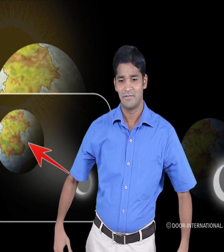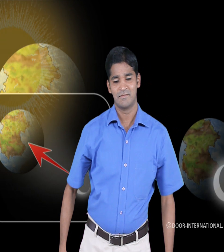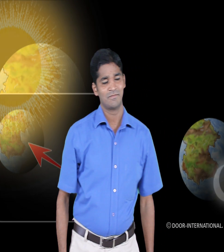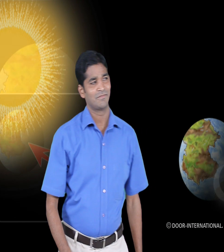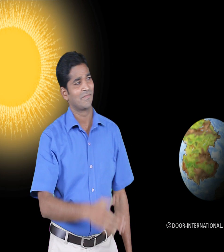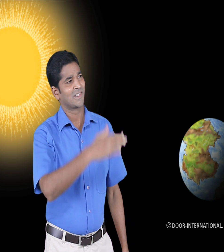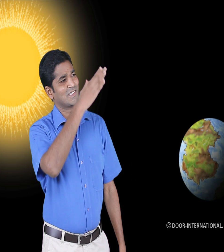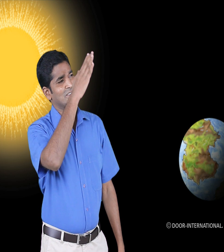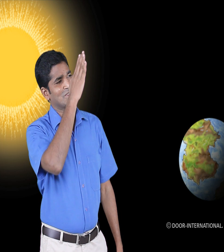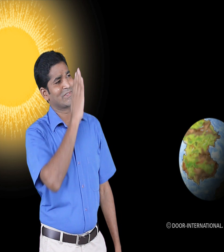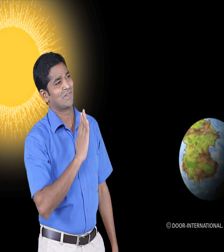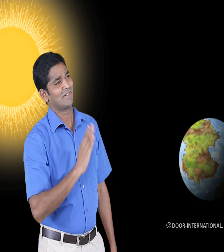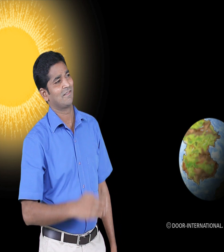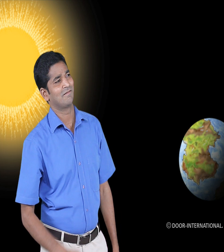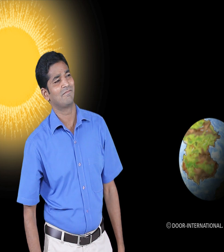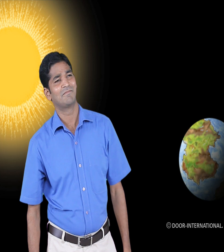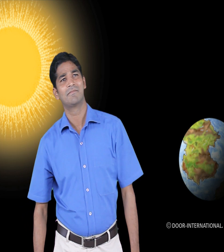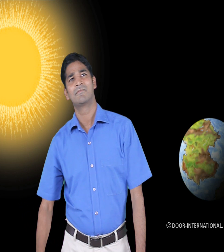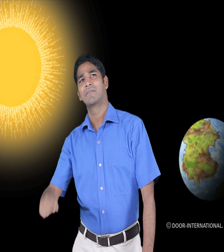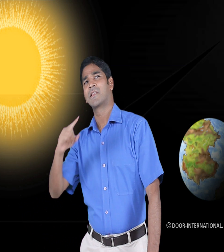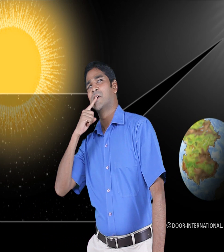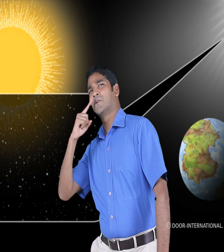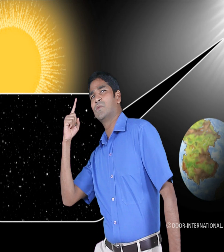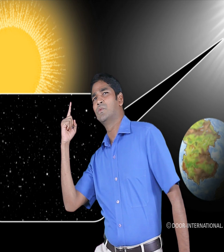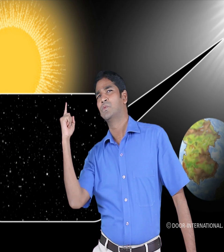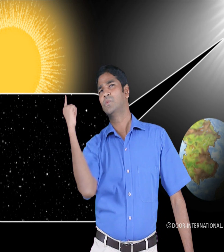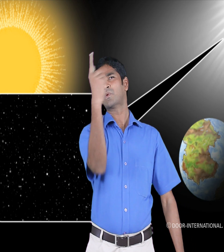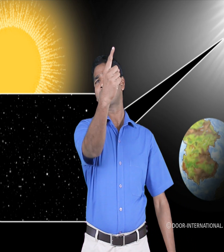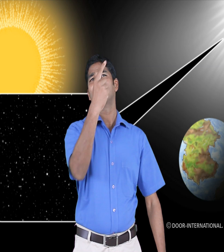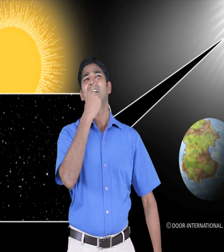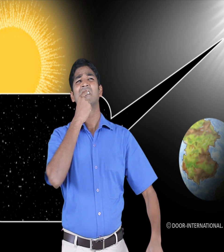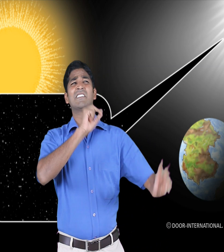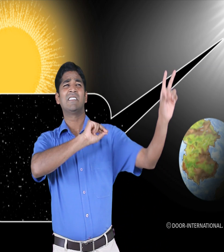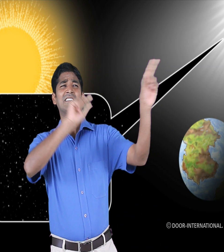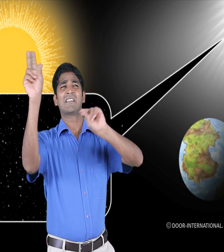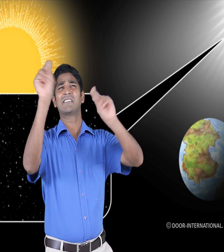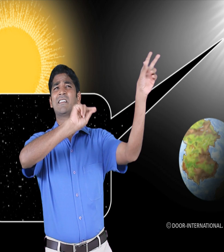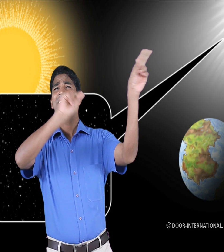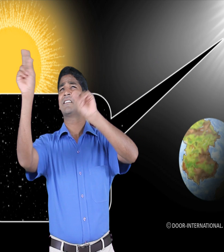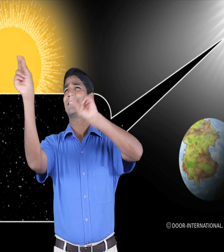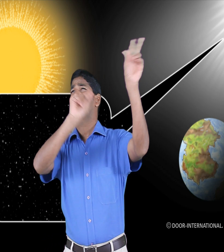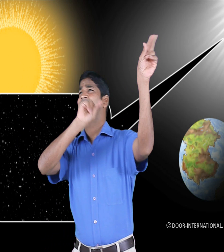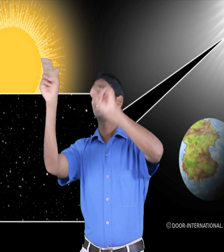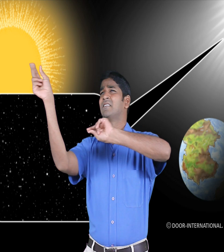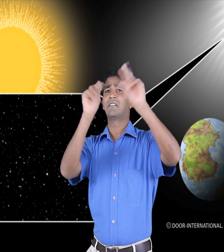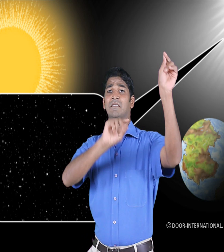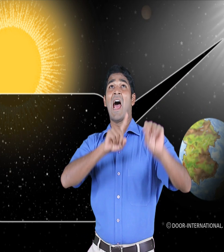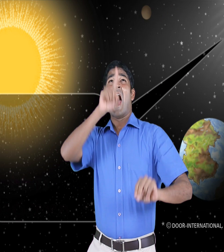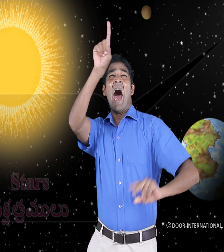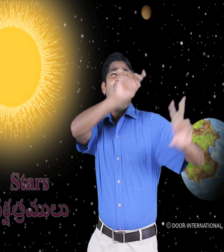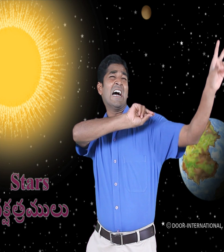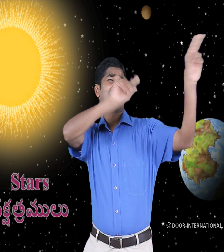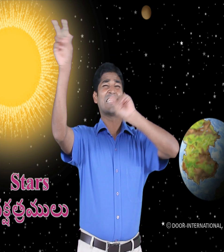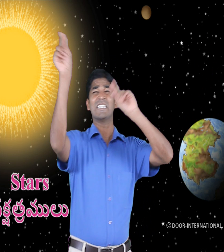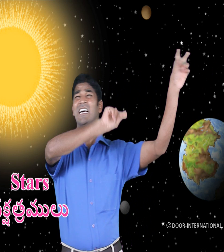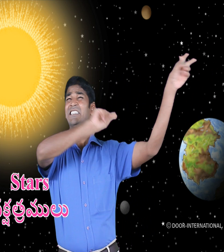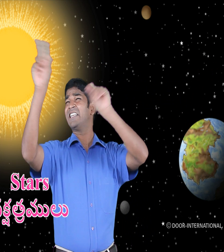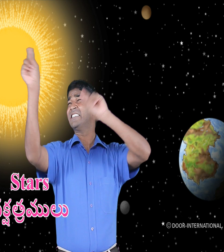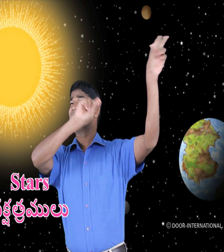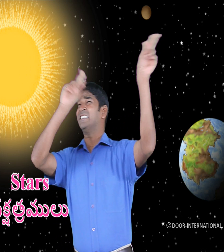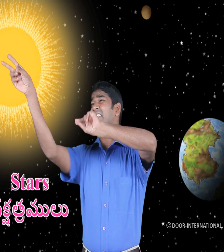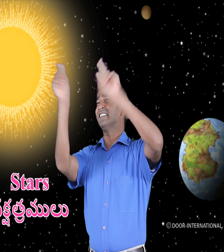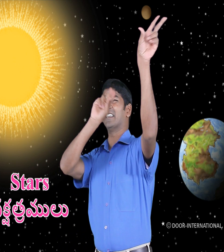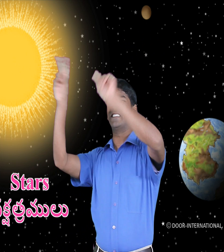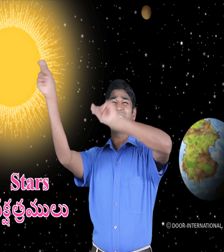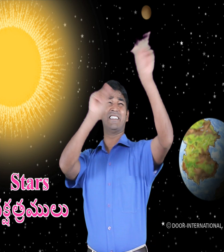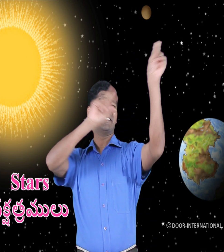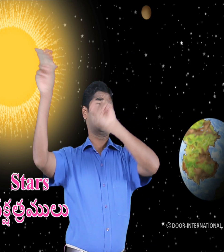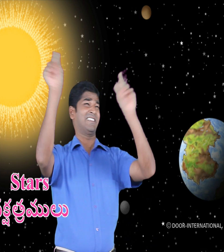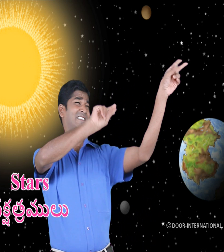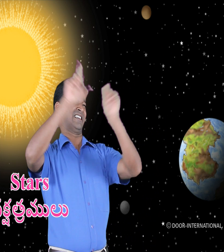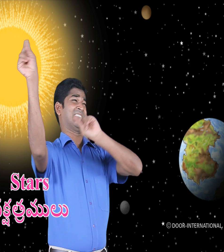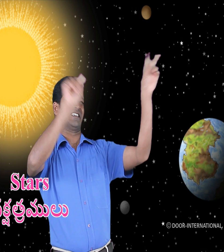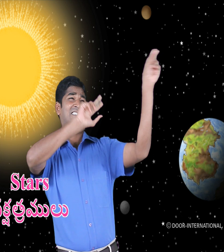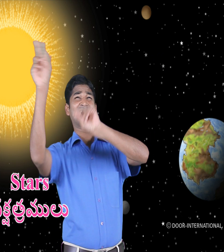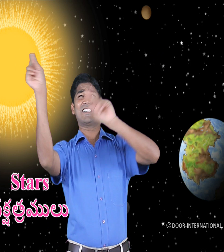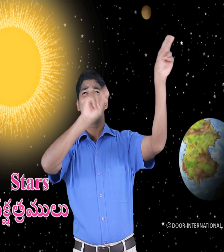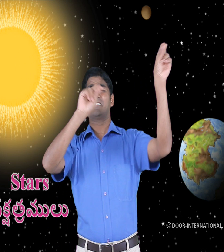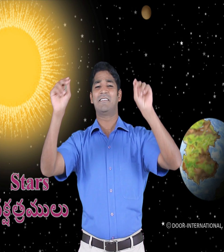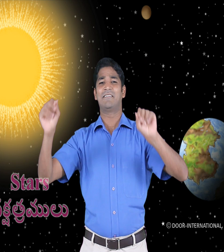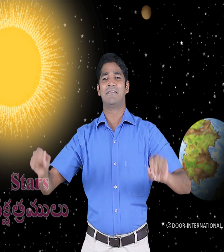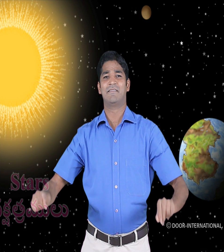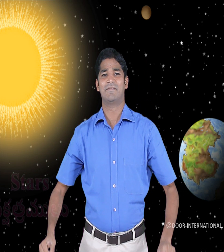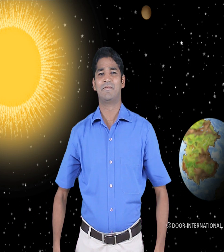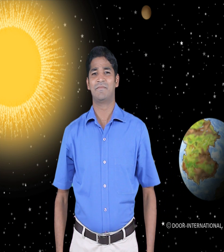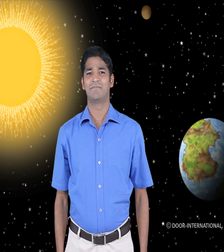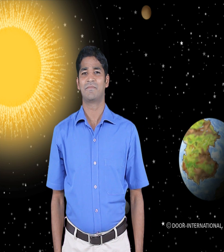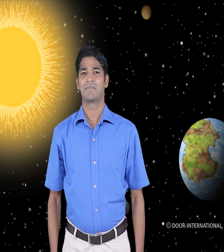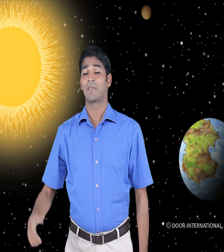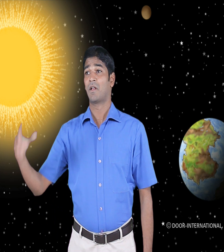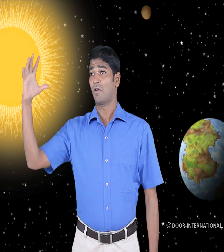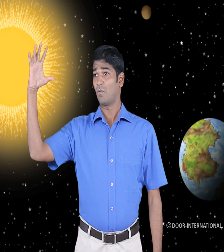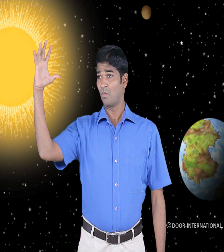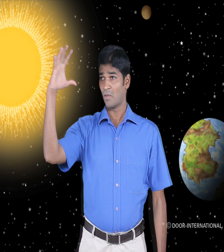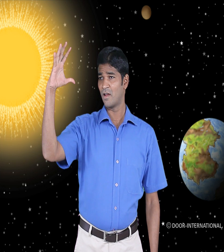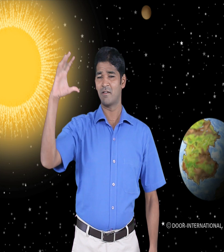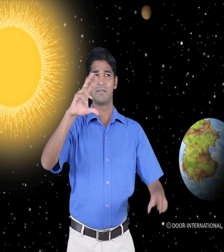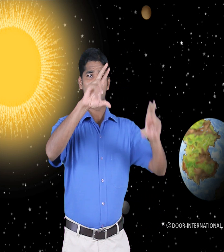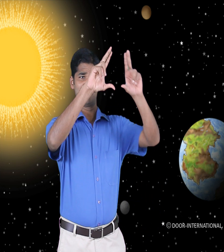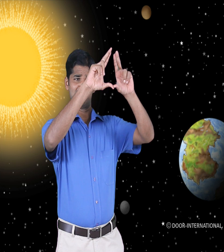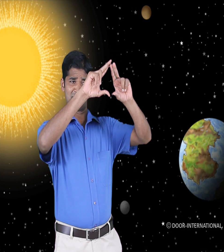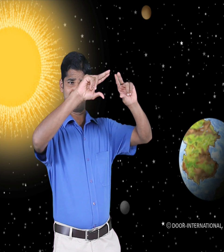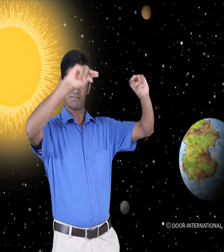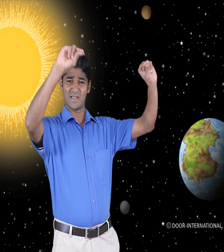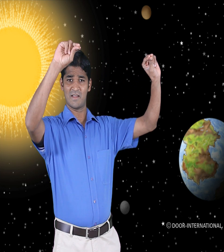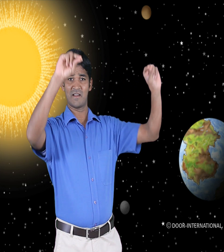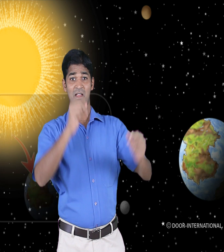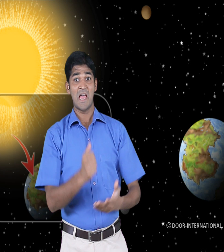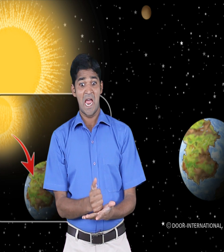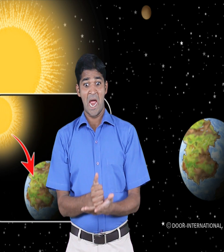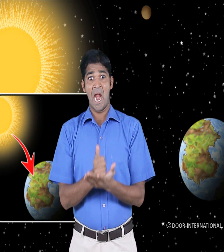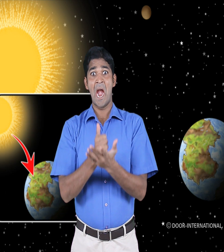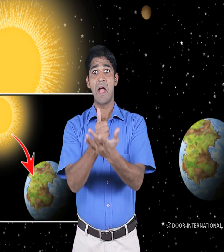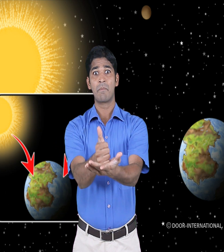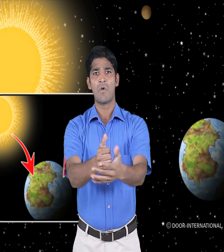And He made the stars as well.